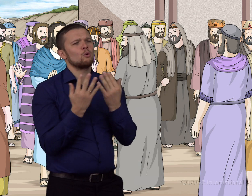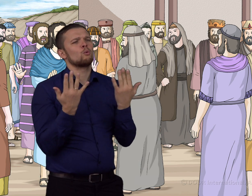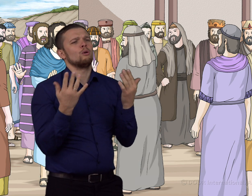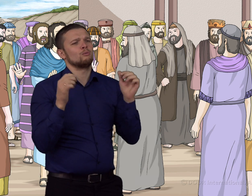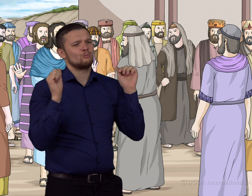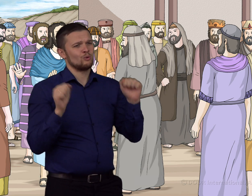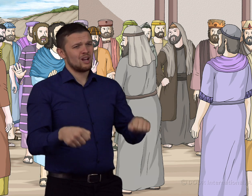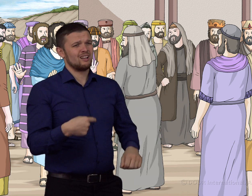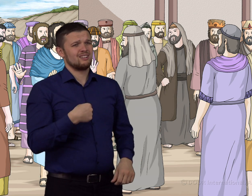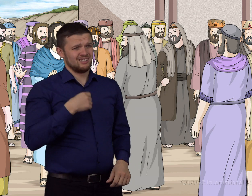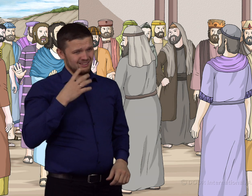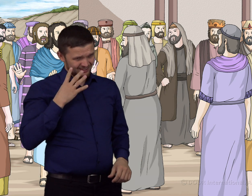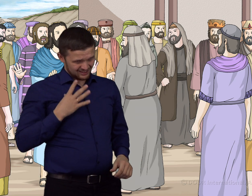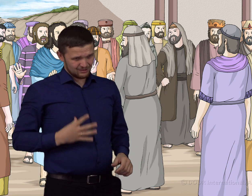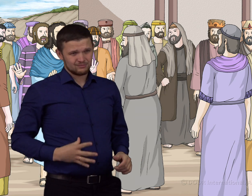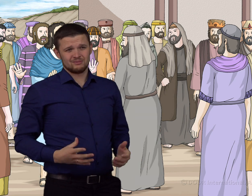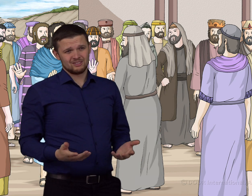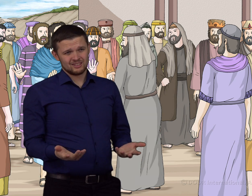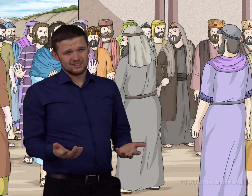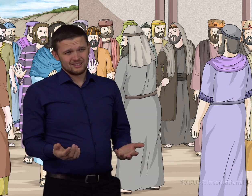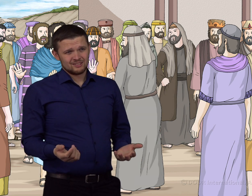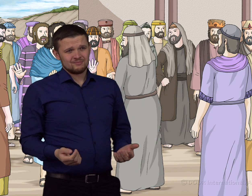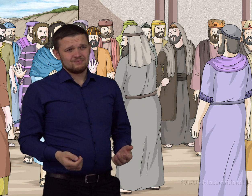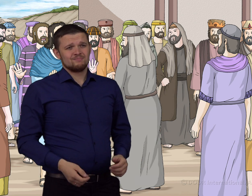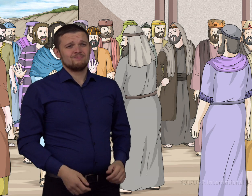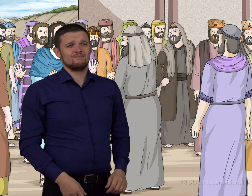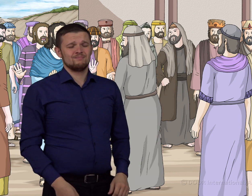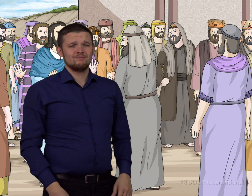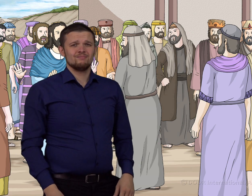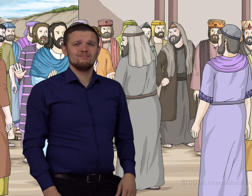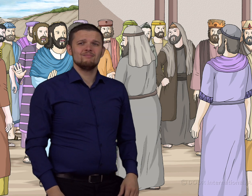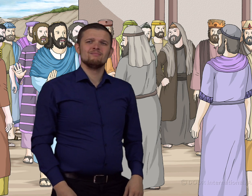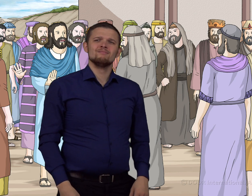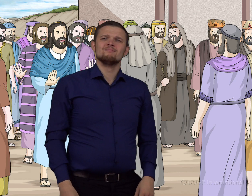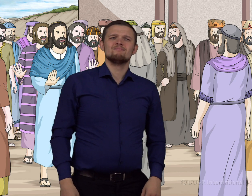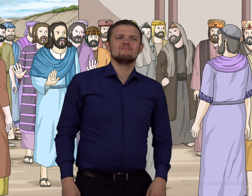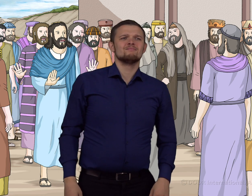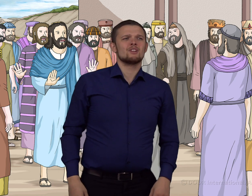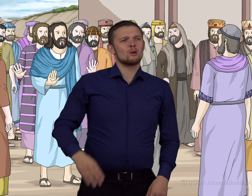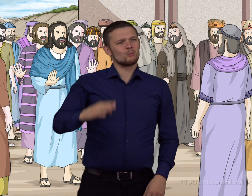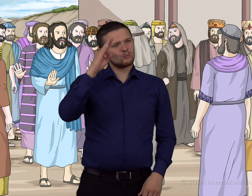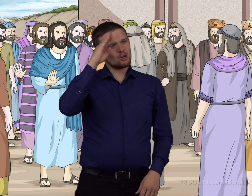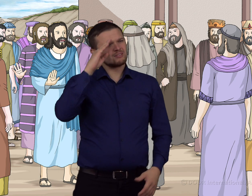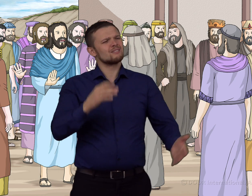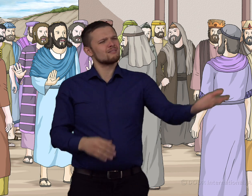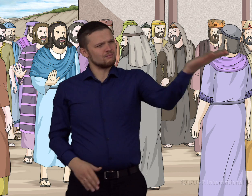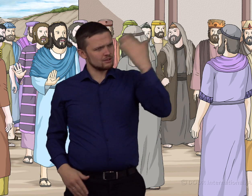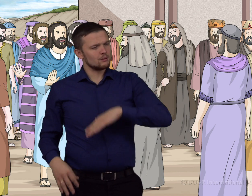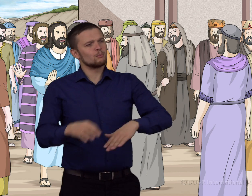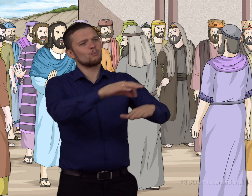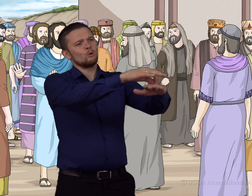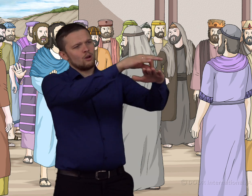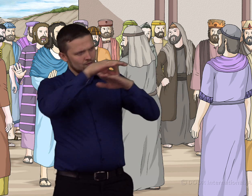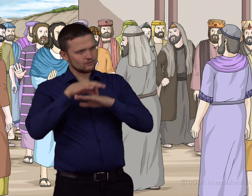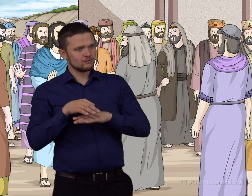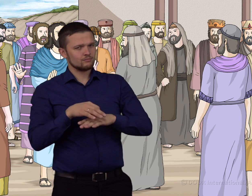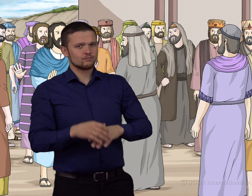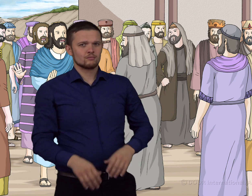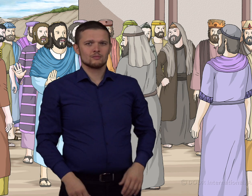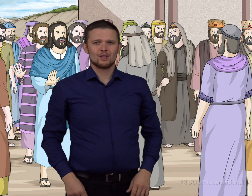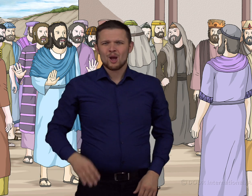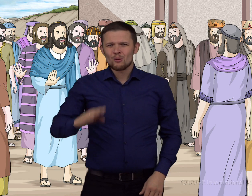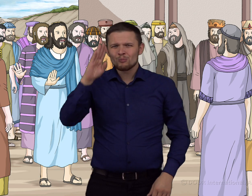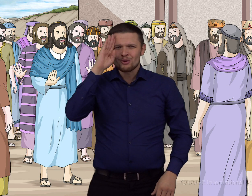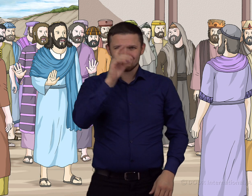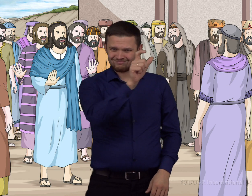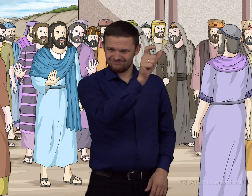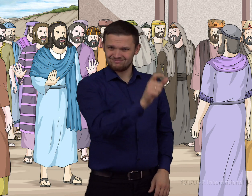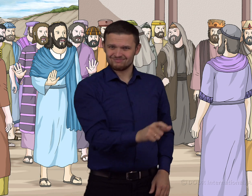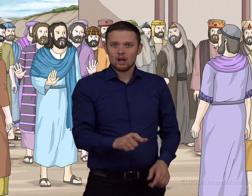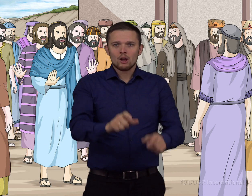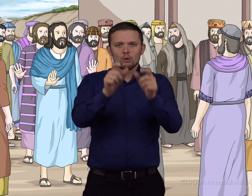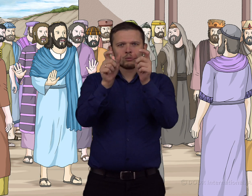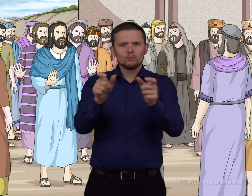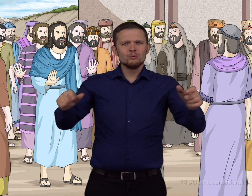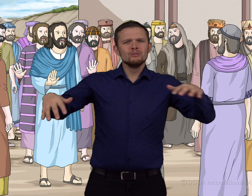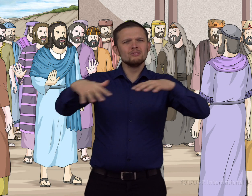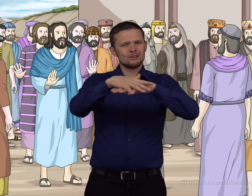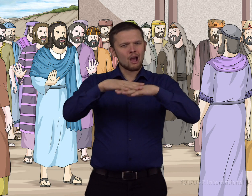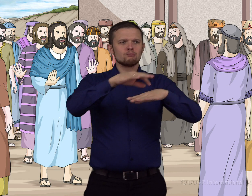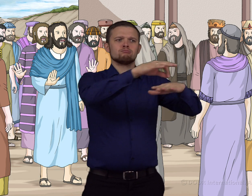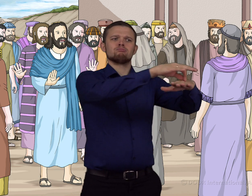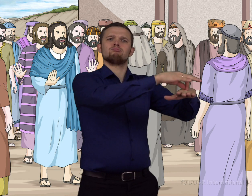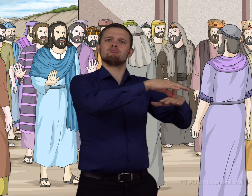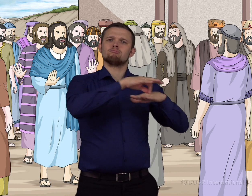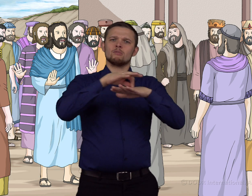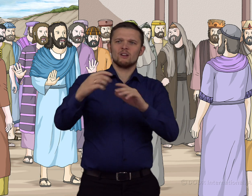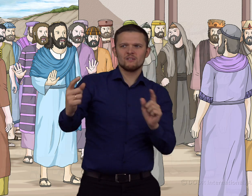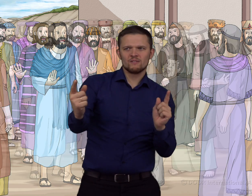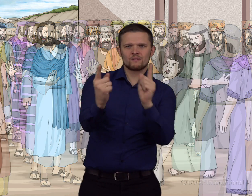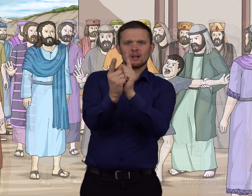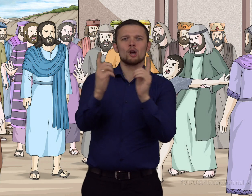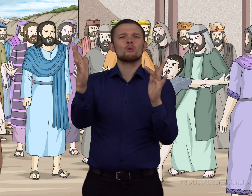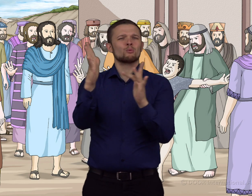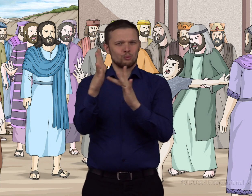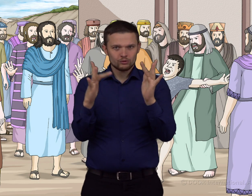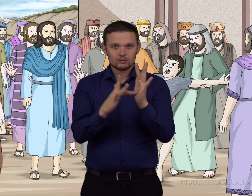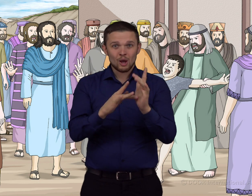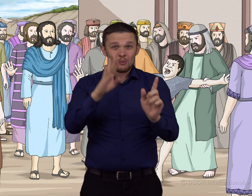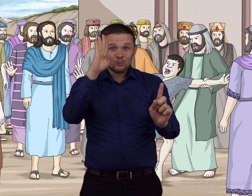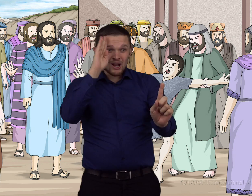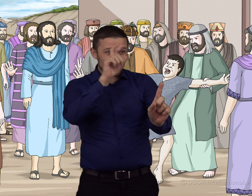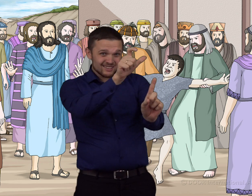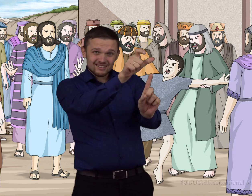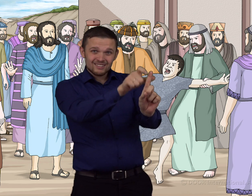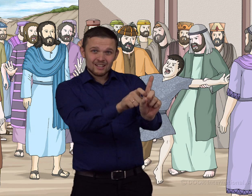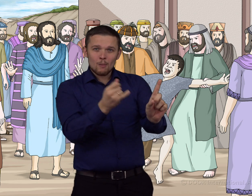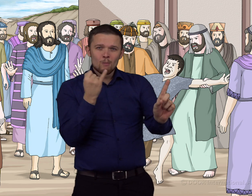“How long must I remain with you? How long must I put up with you? Bring the boy to Me.”